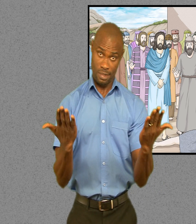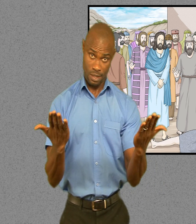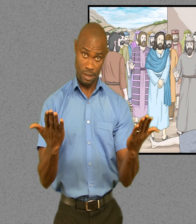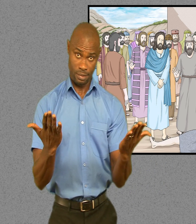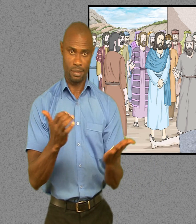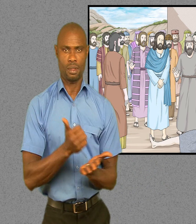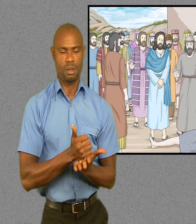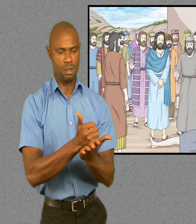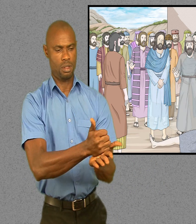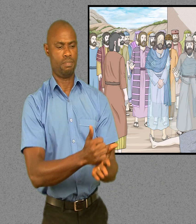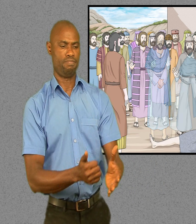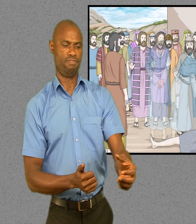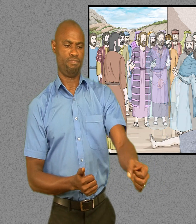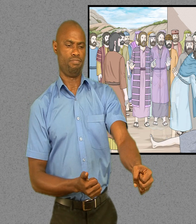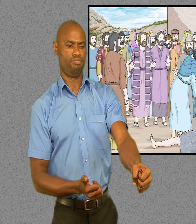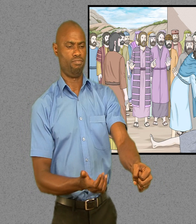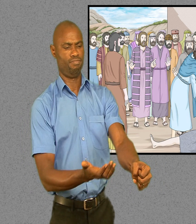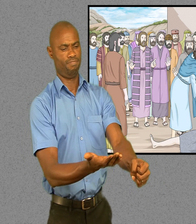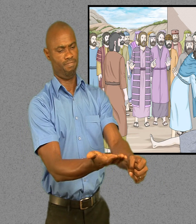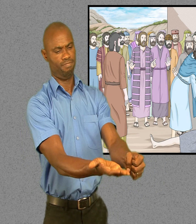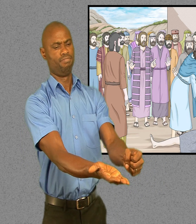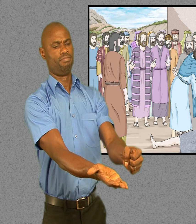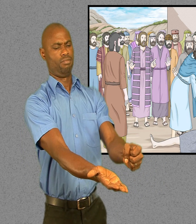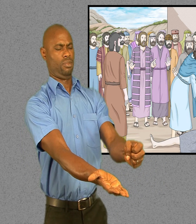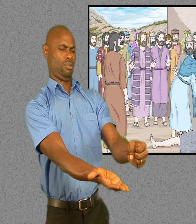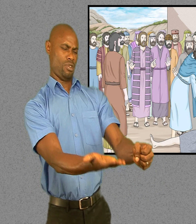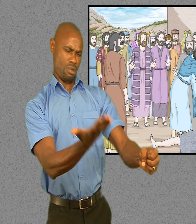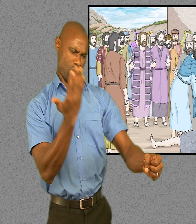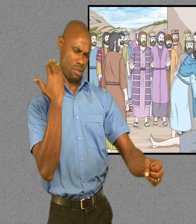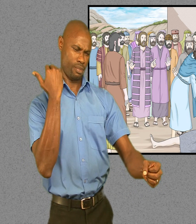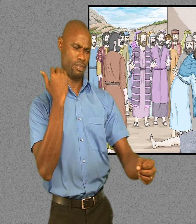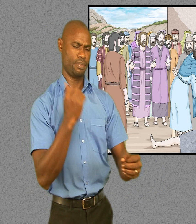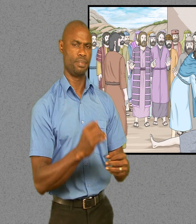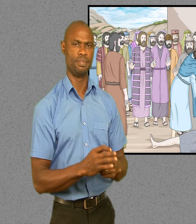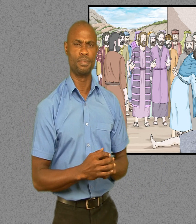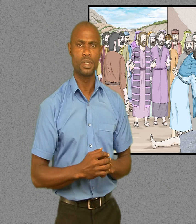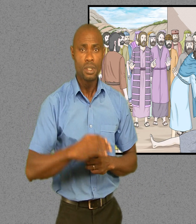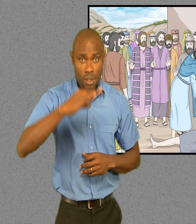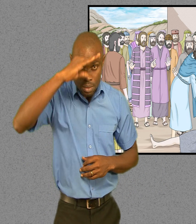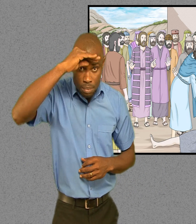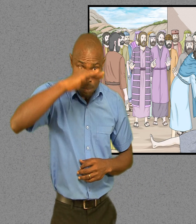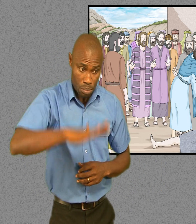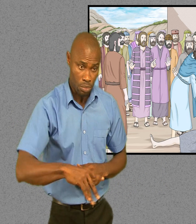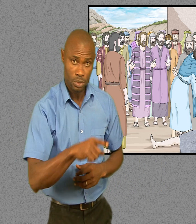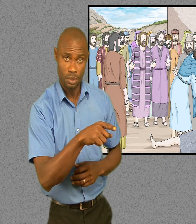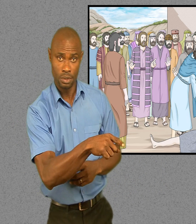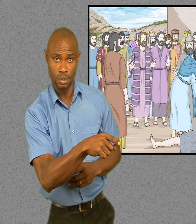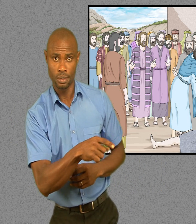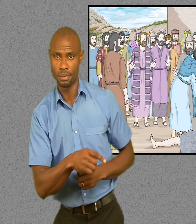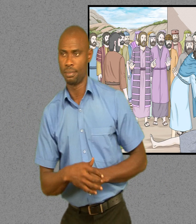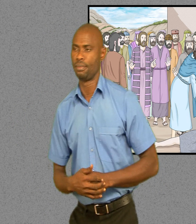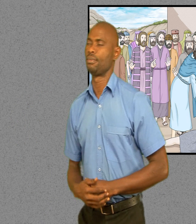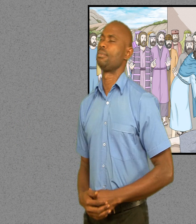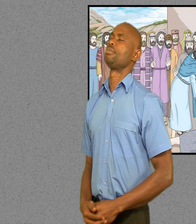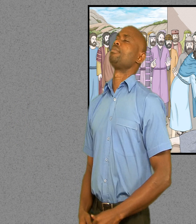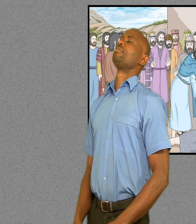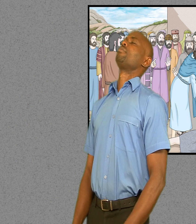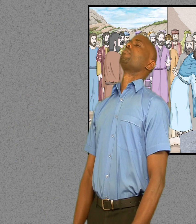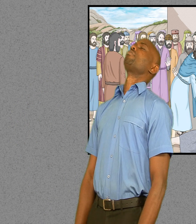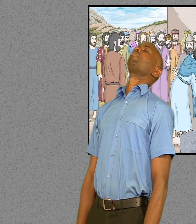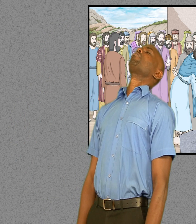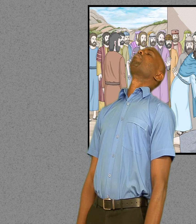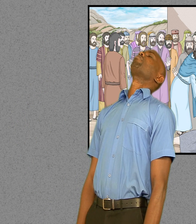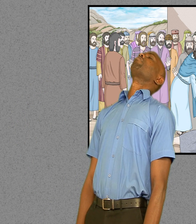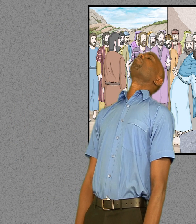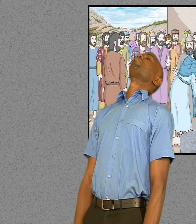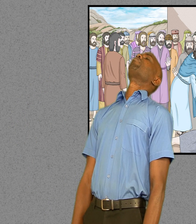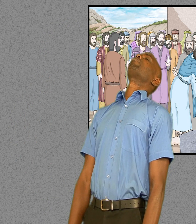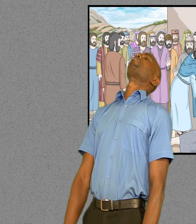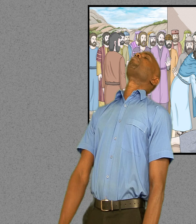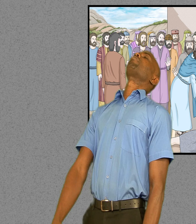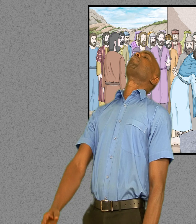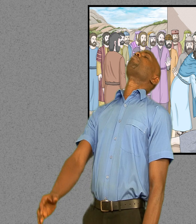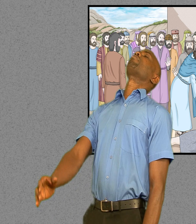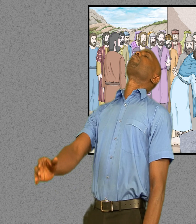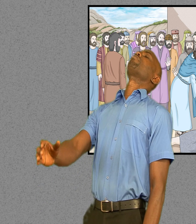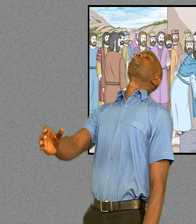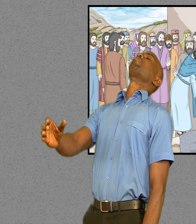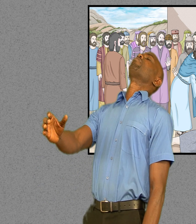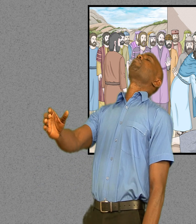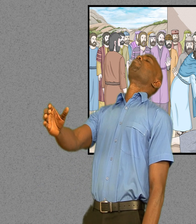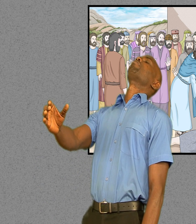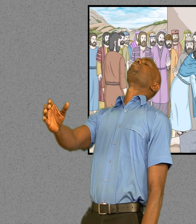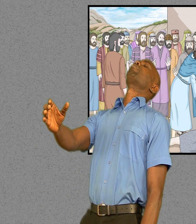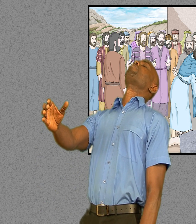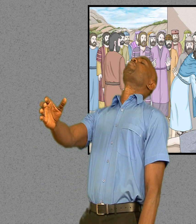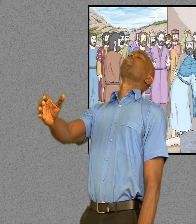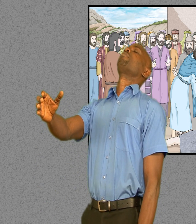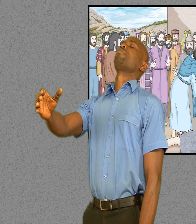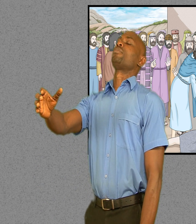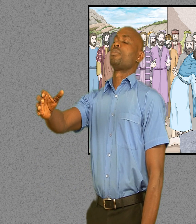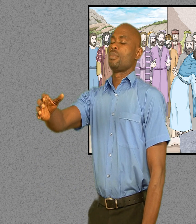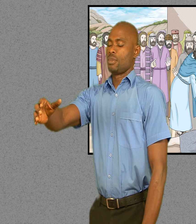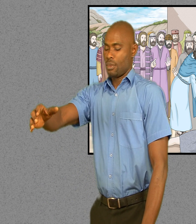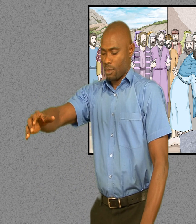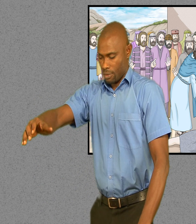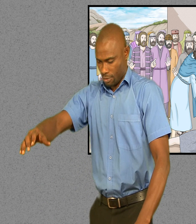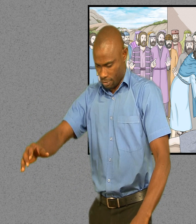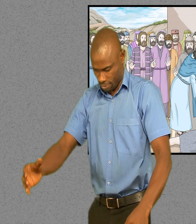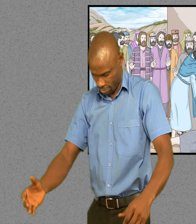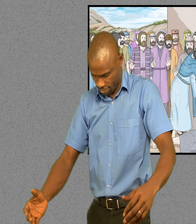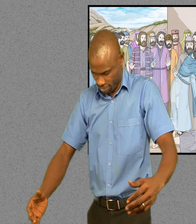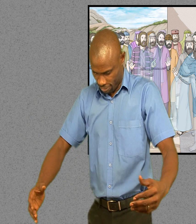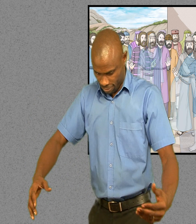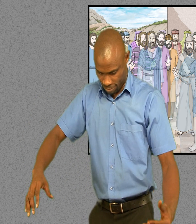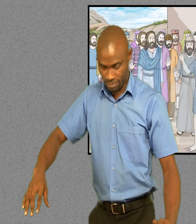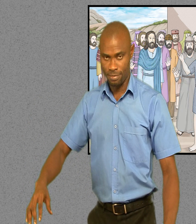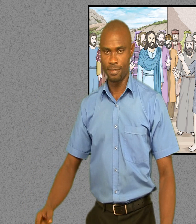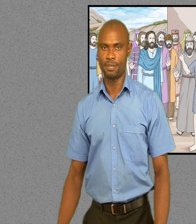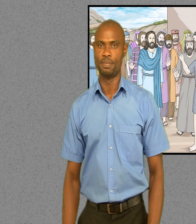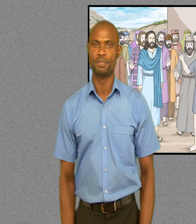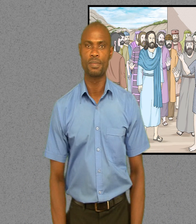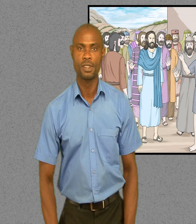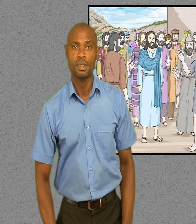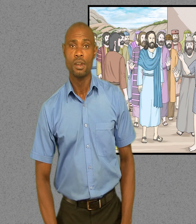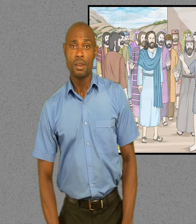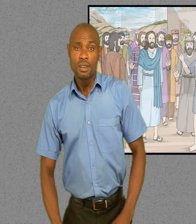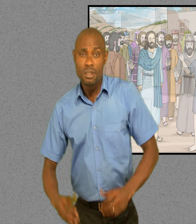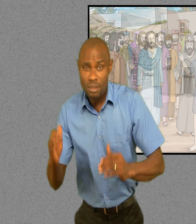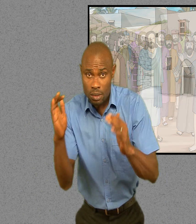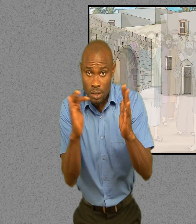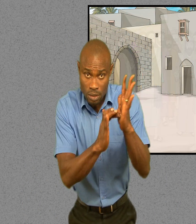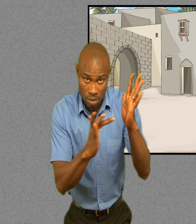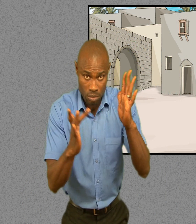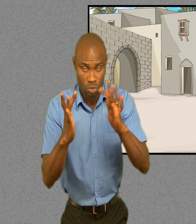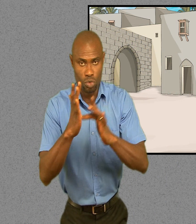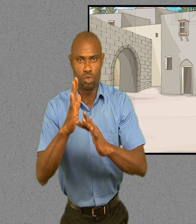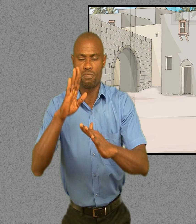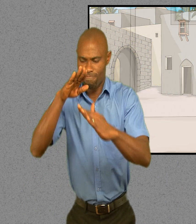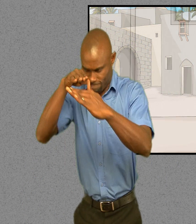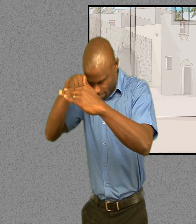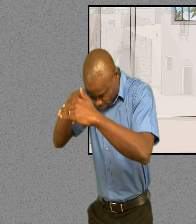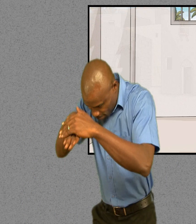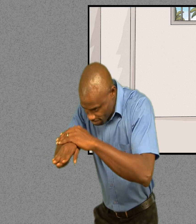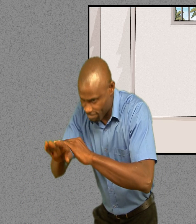But Jesus took him by the hand and helped him to his feet, and he stood up.